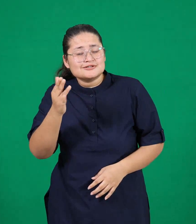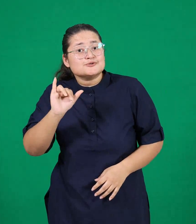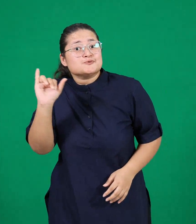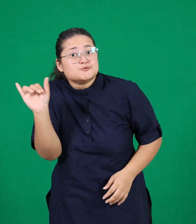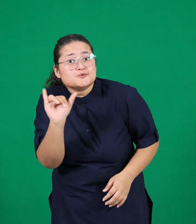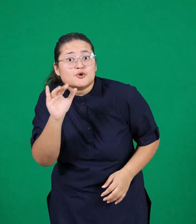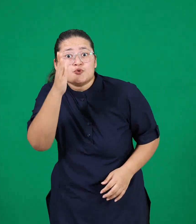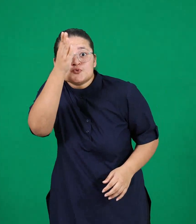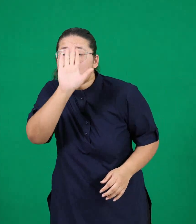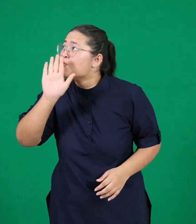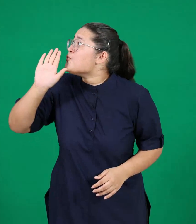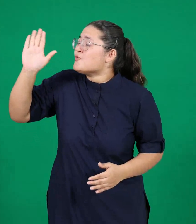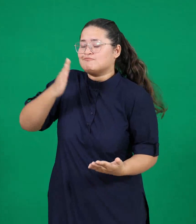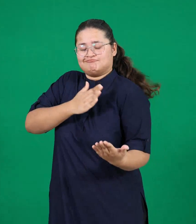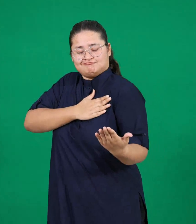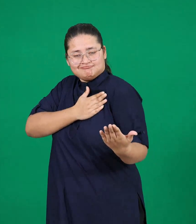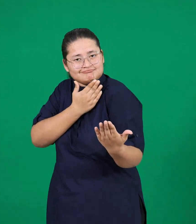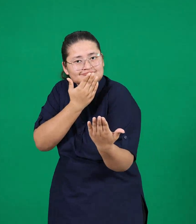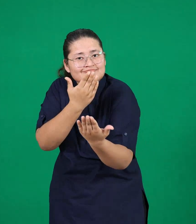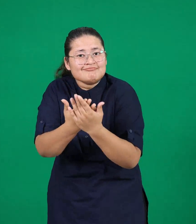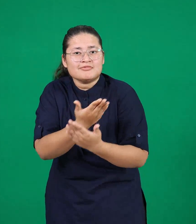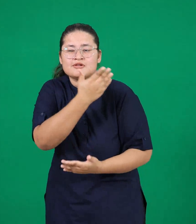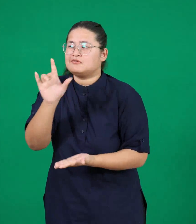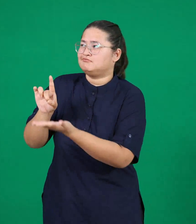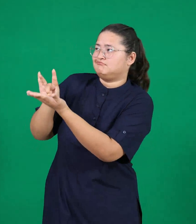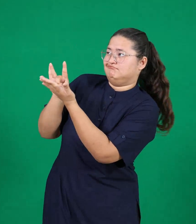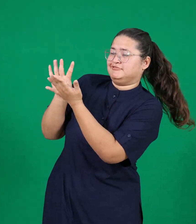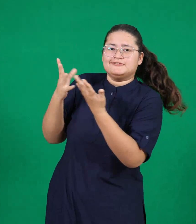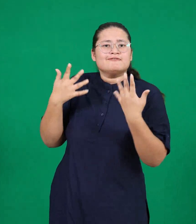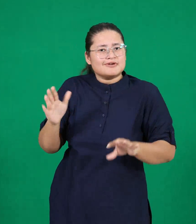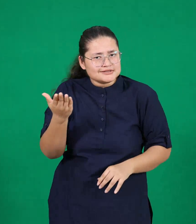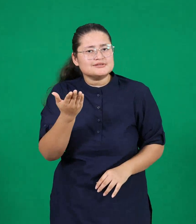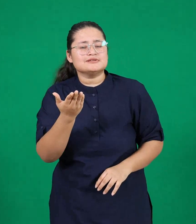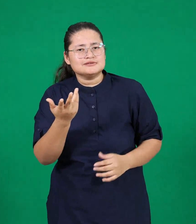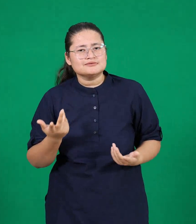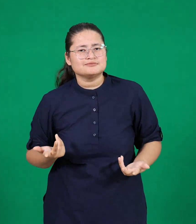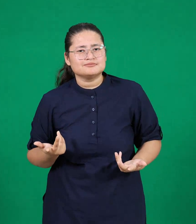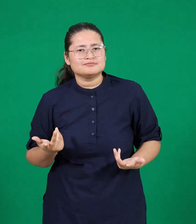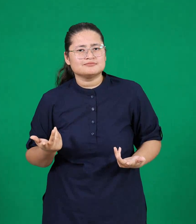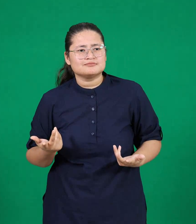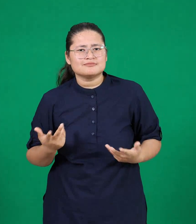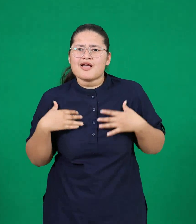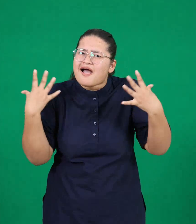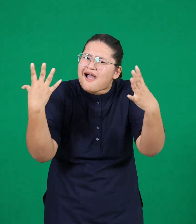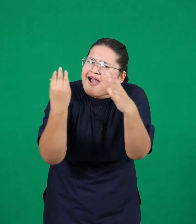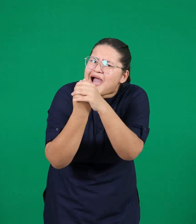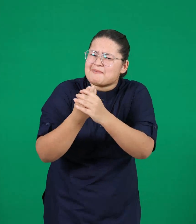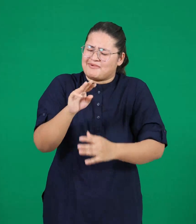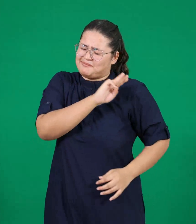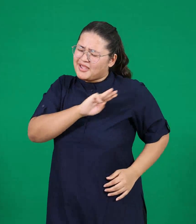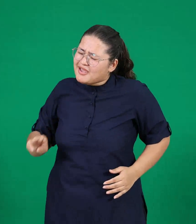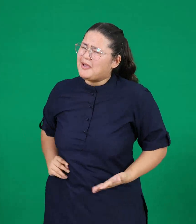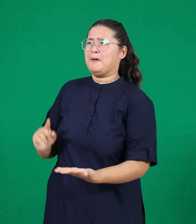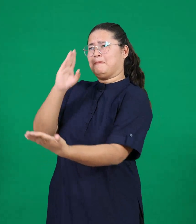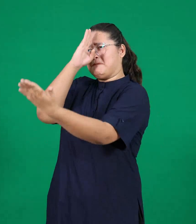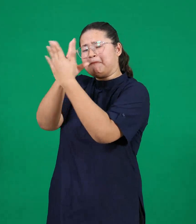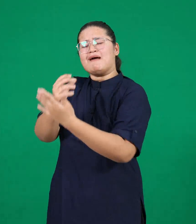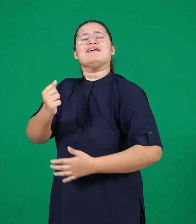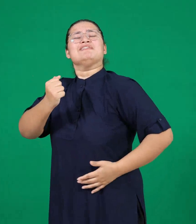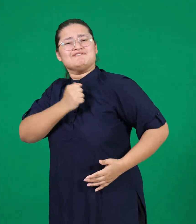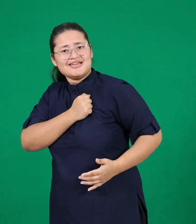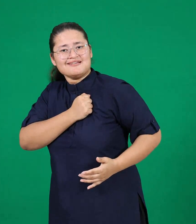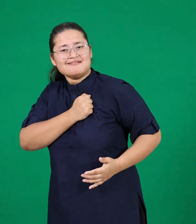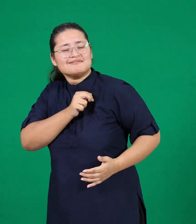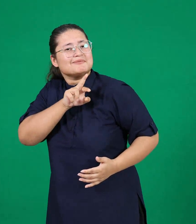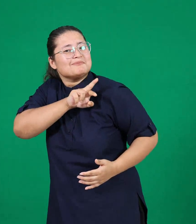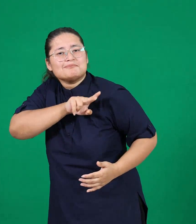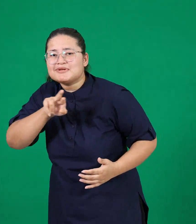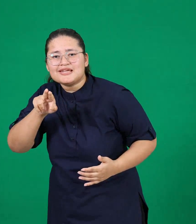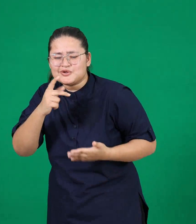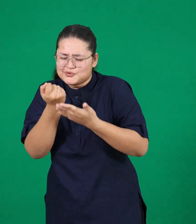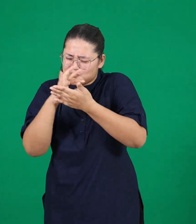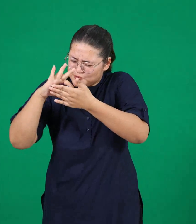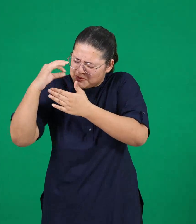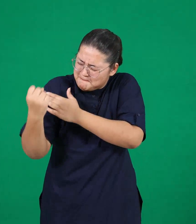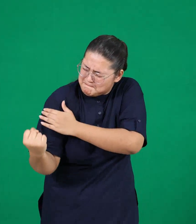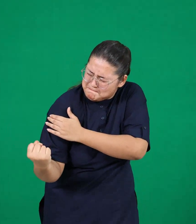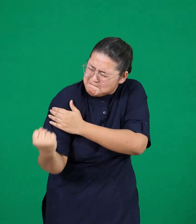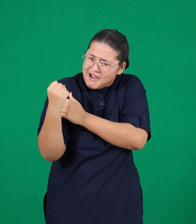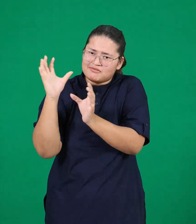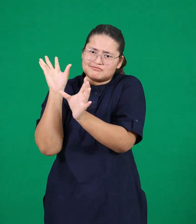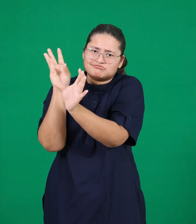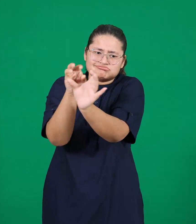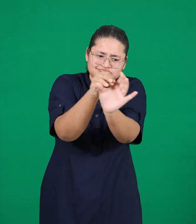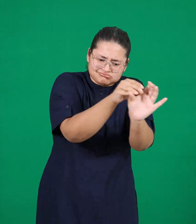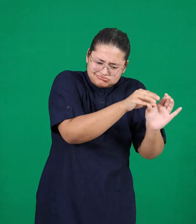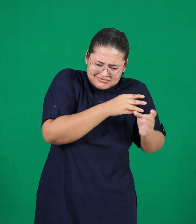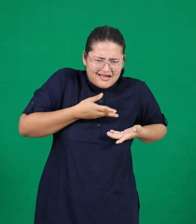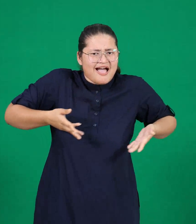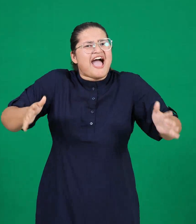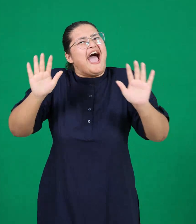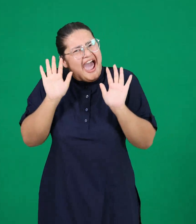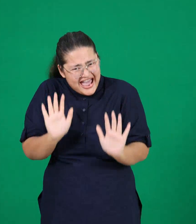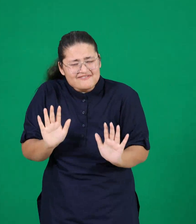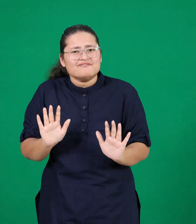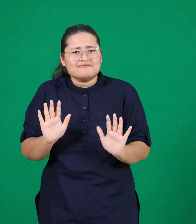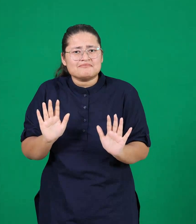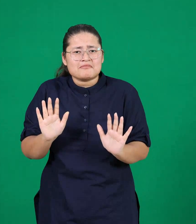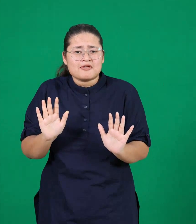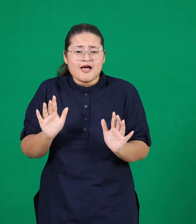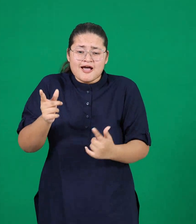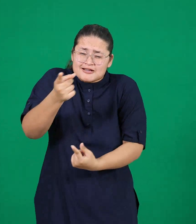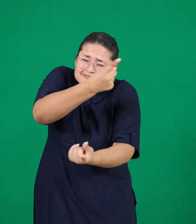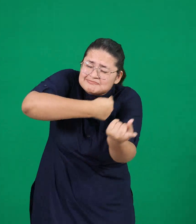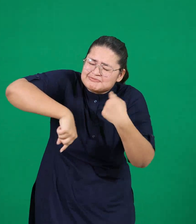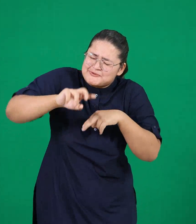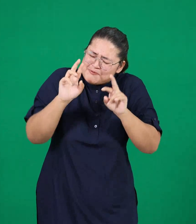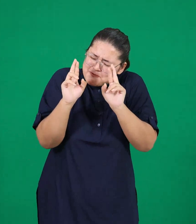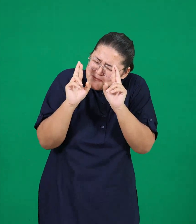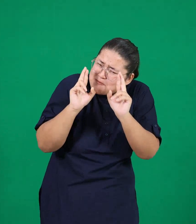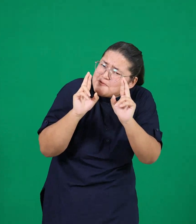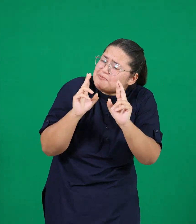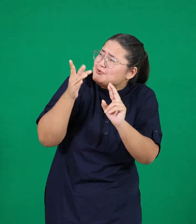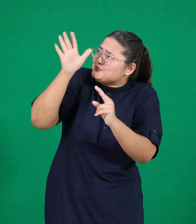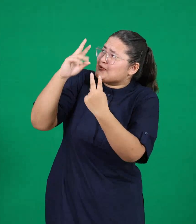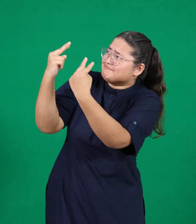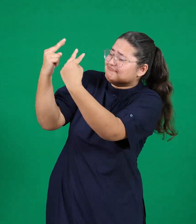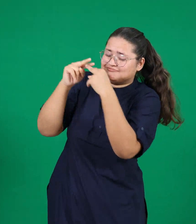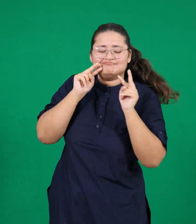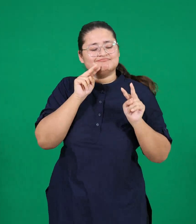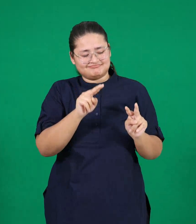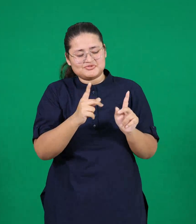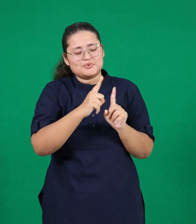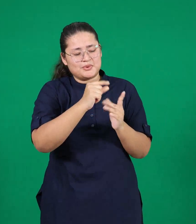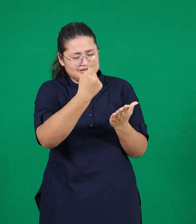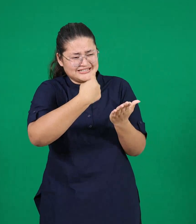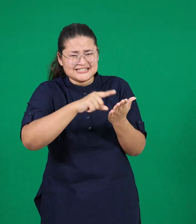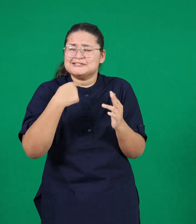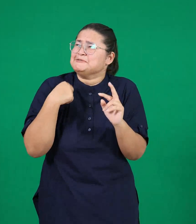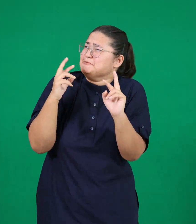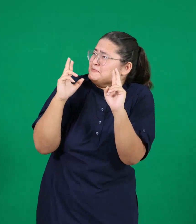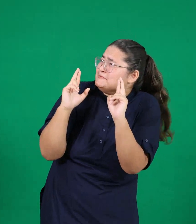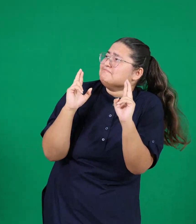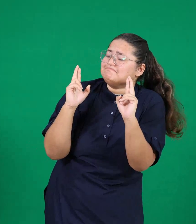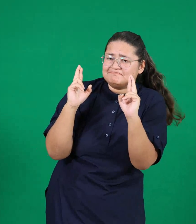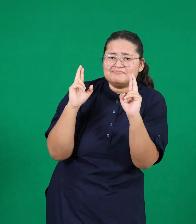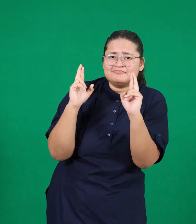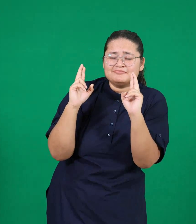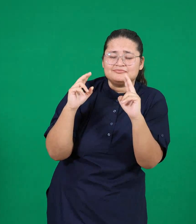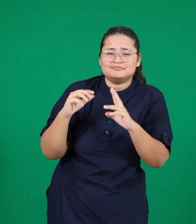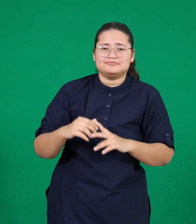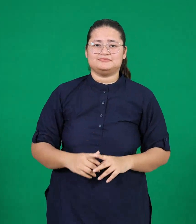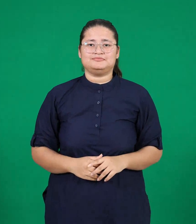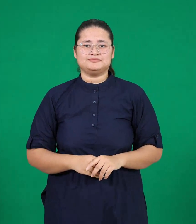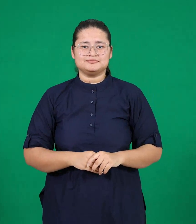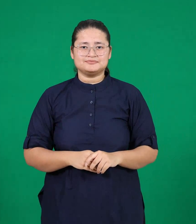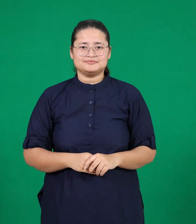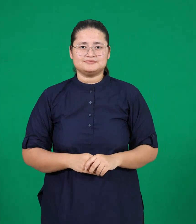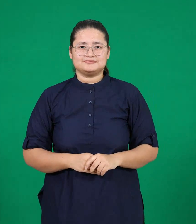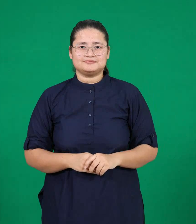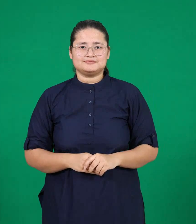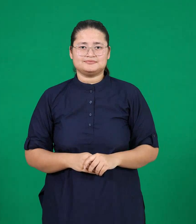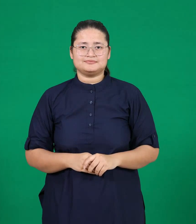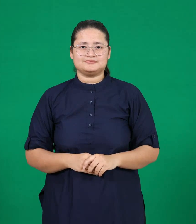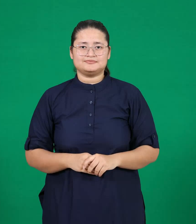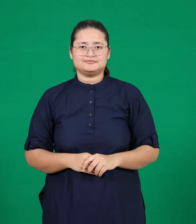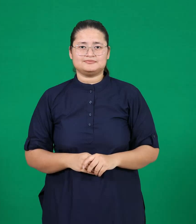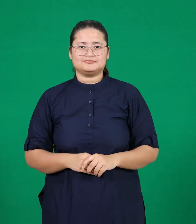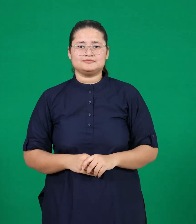you have fallen away from grace. But by faith we eagerly await through the Spirit the hope of righteousness.